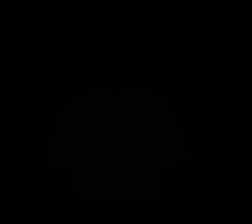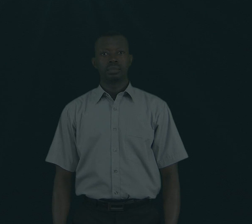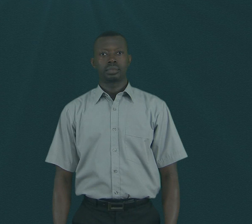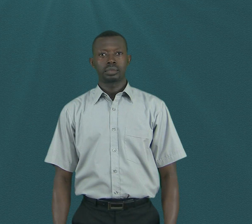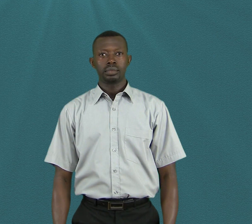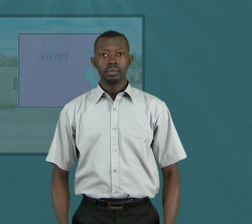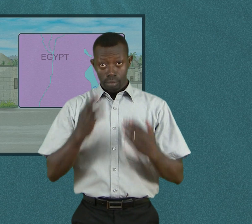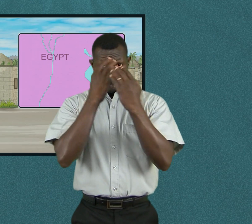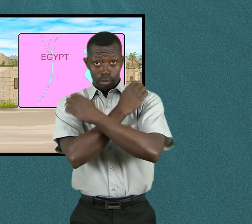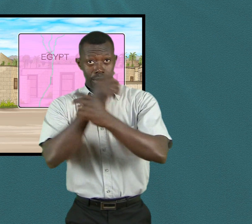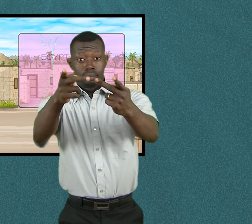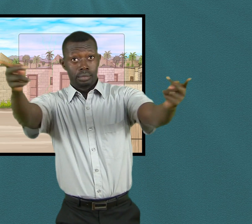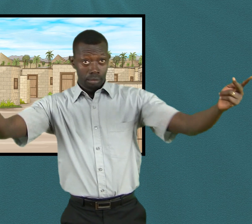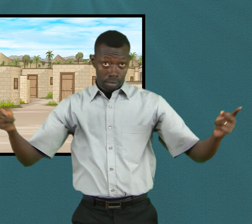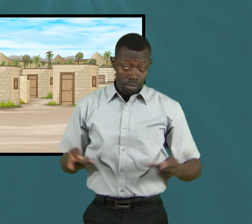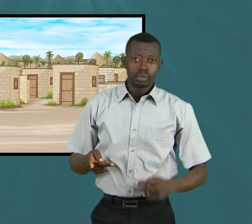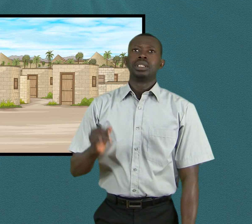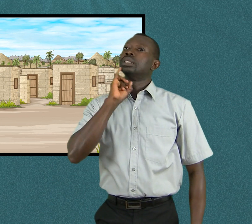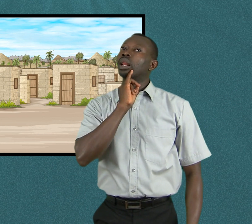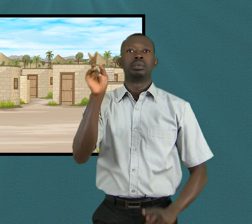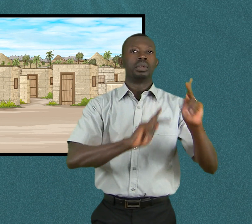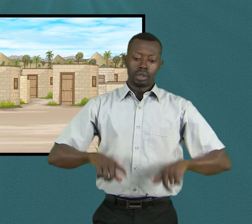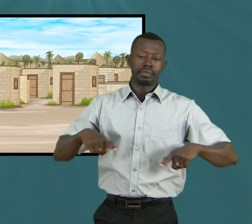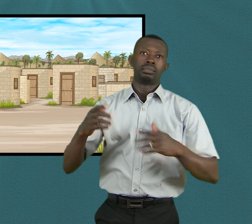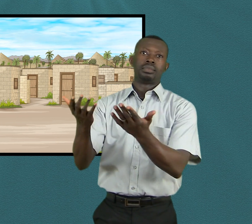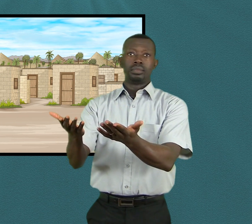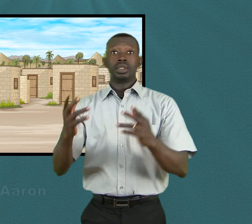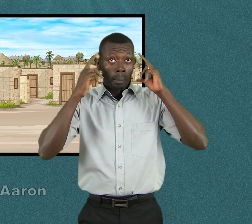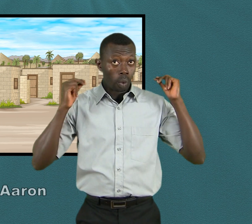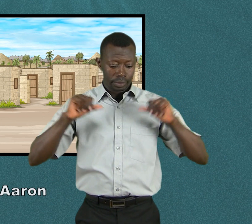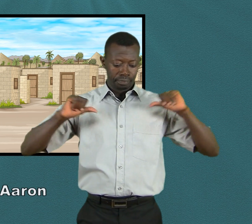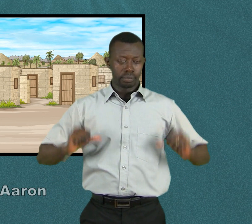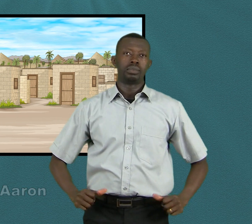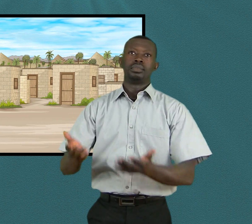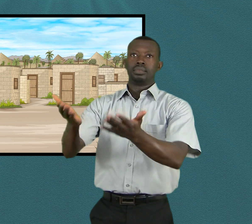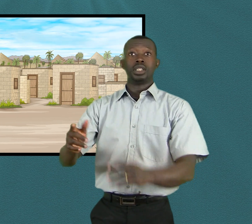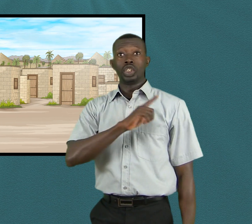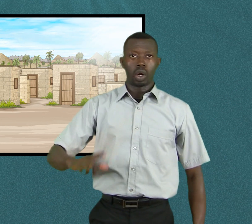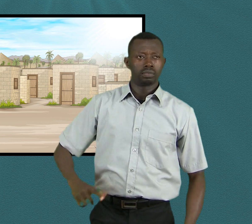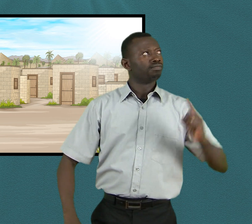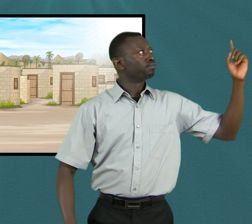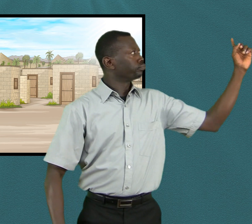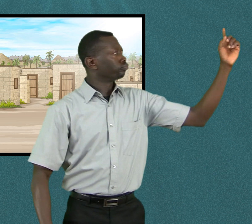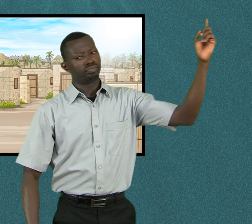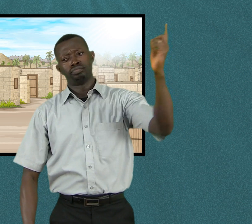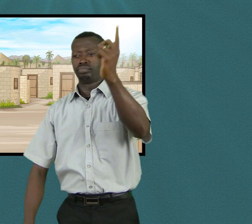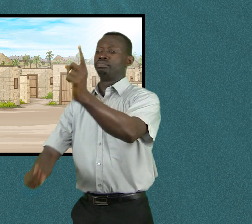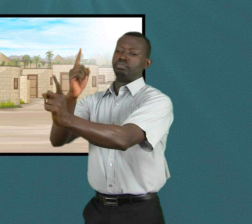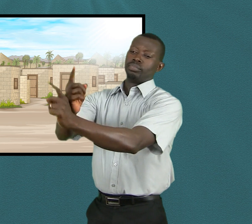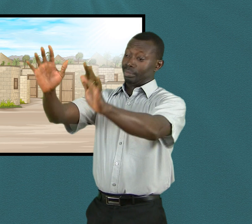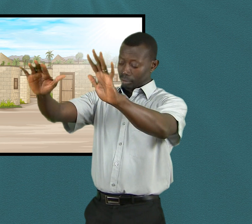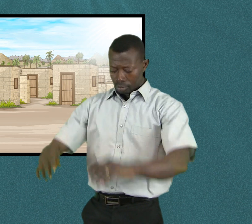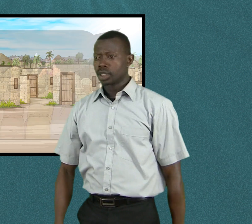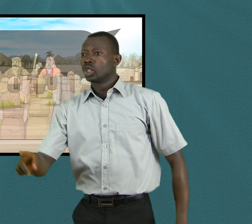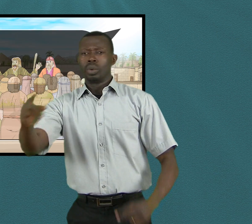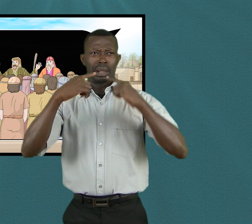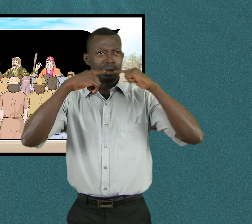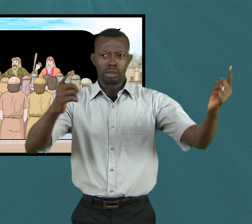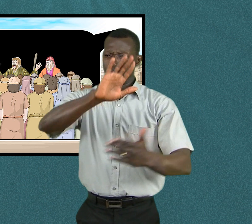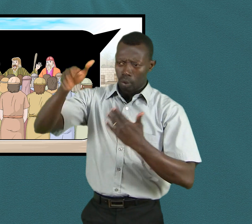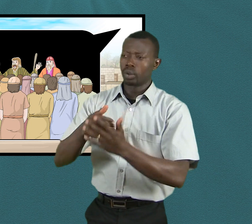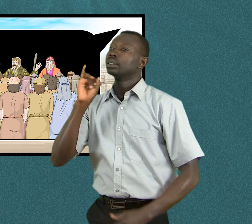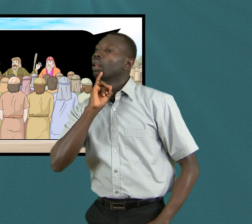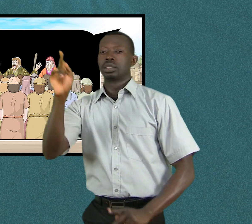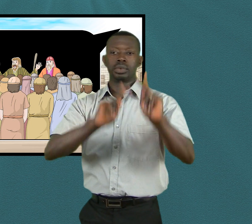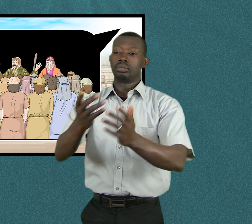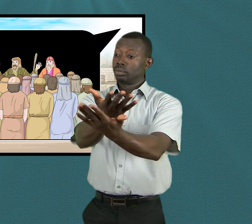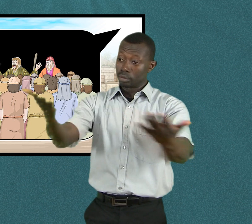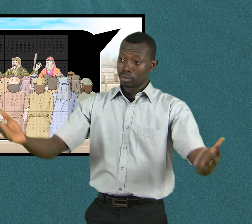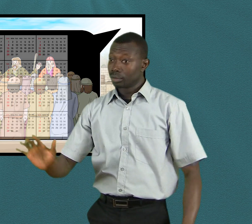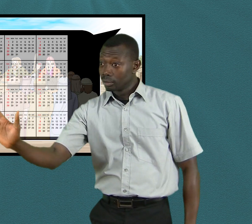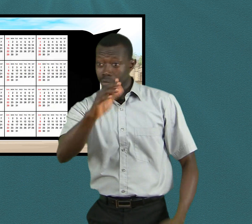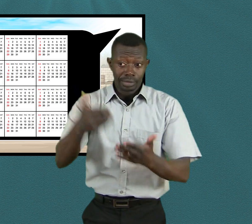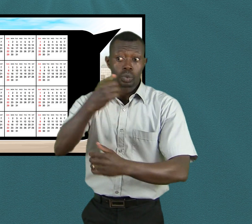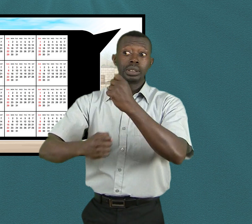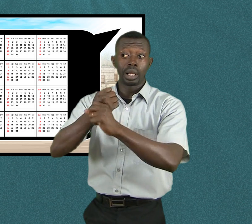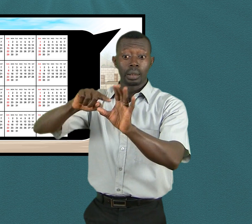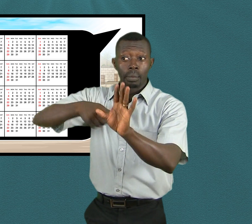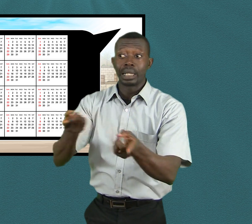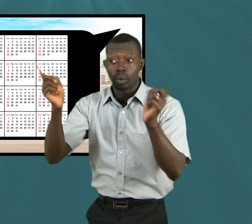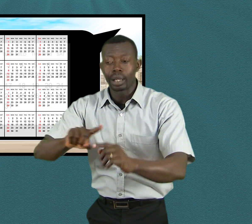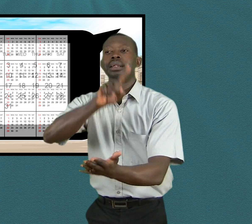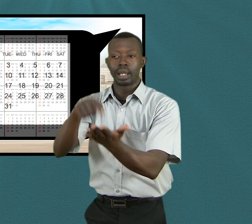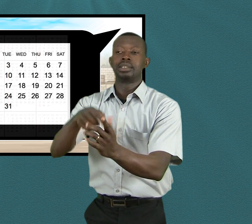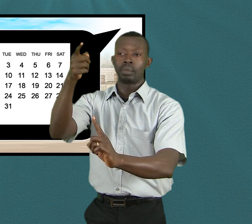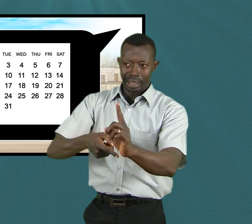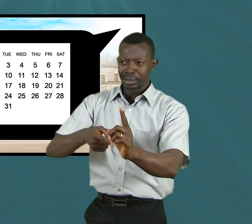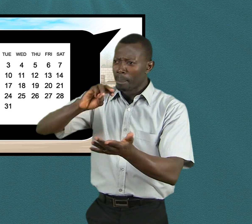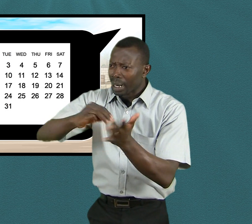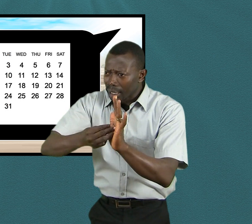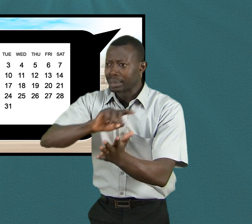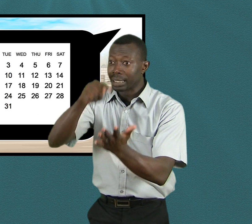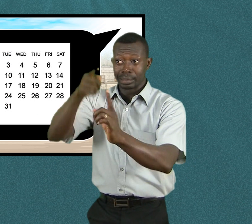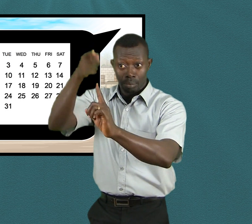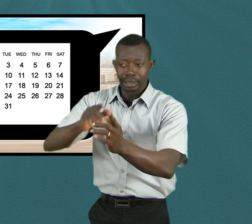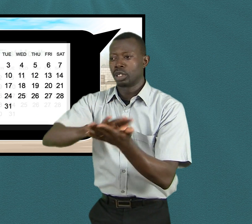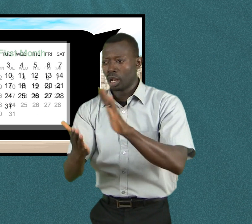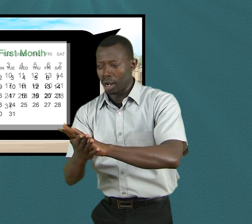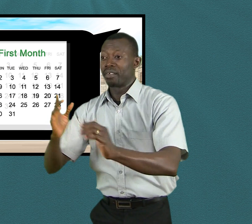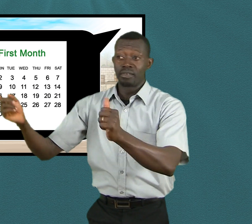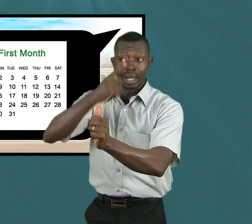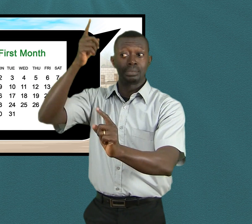Now the LORD said to Moses and Aaron in the land of Egypt, “This month is the beginning of months for you;